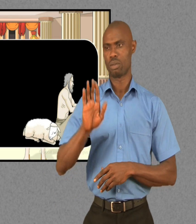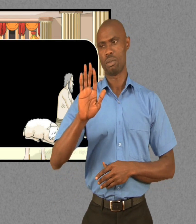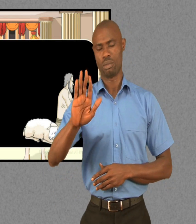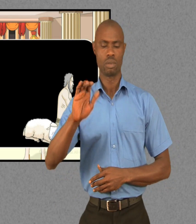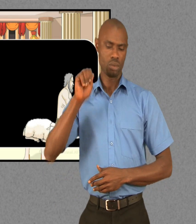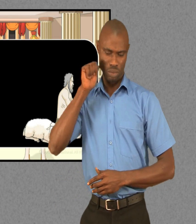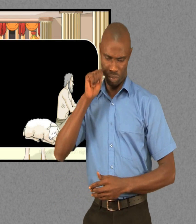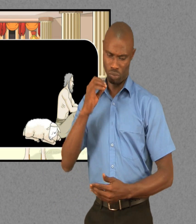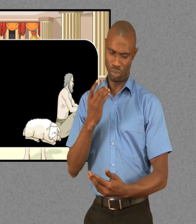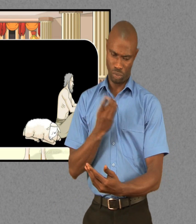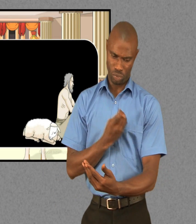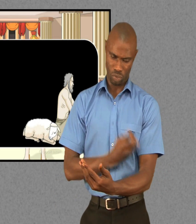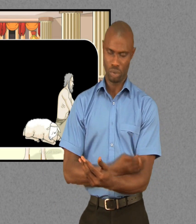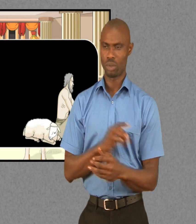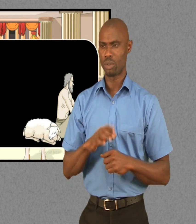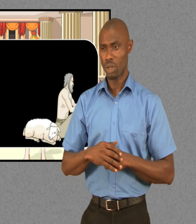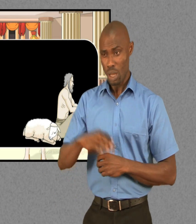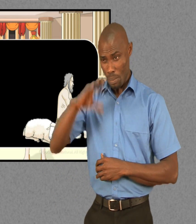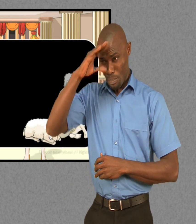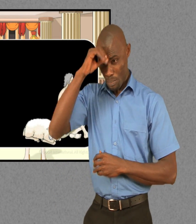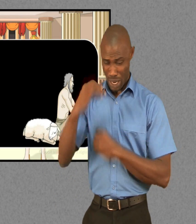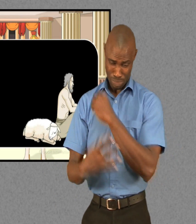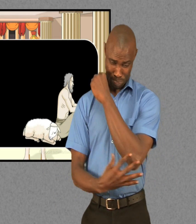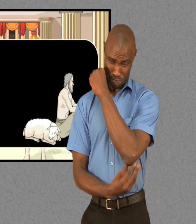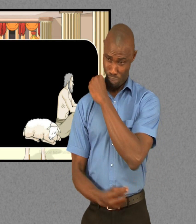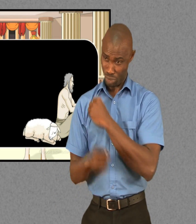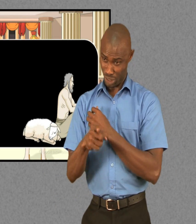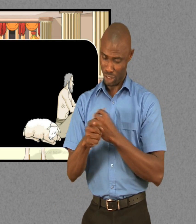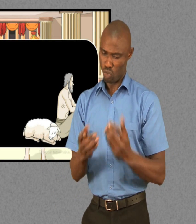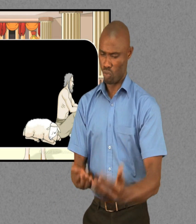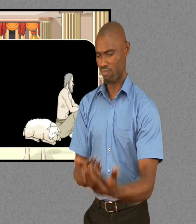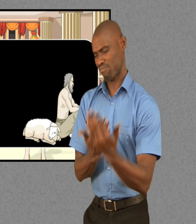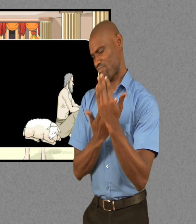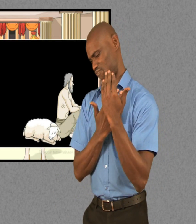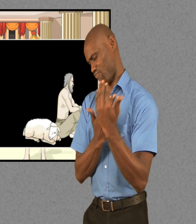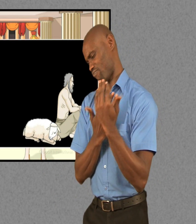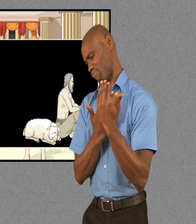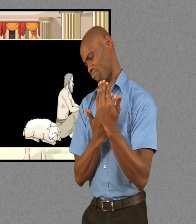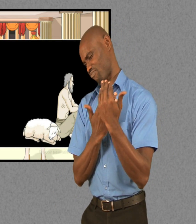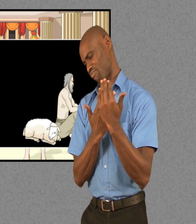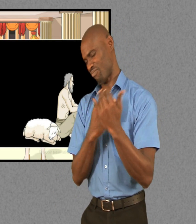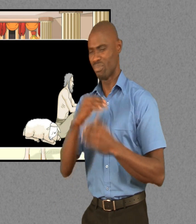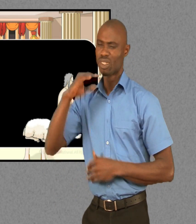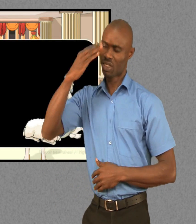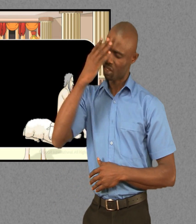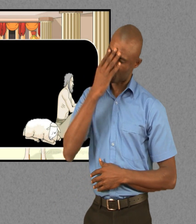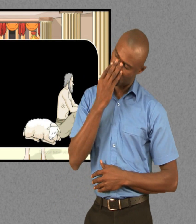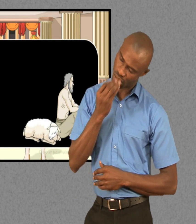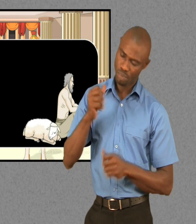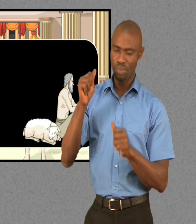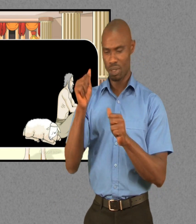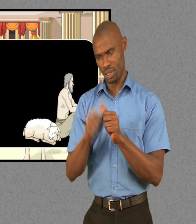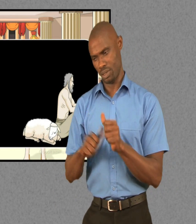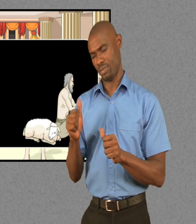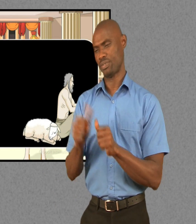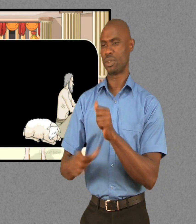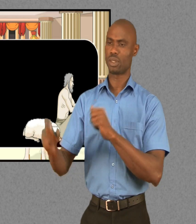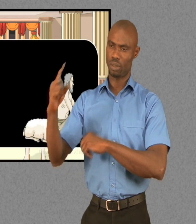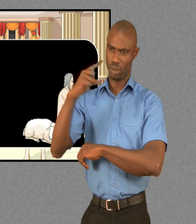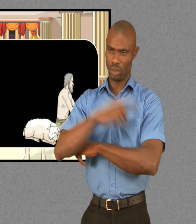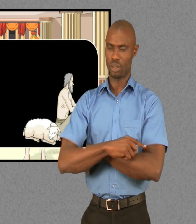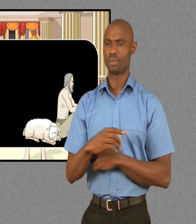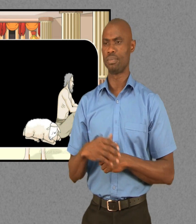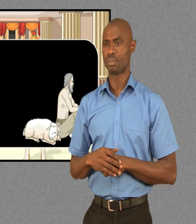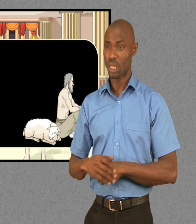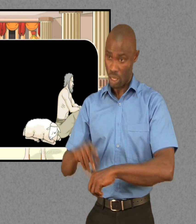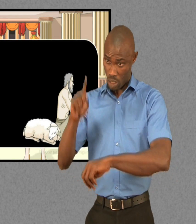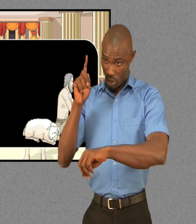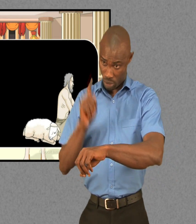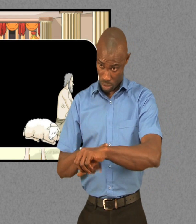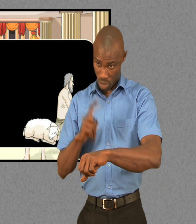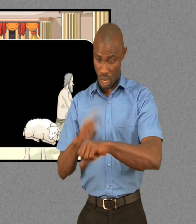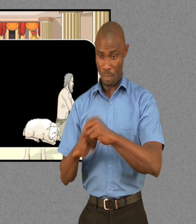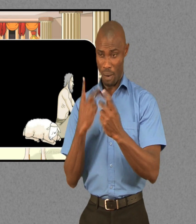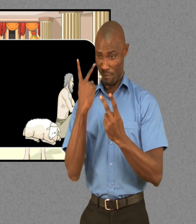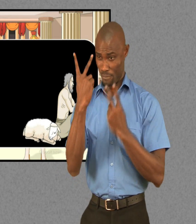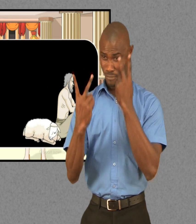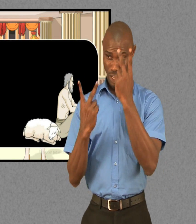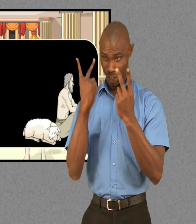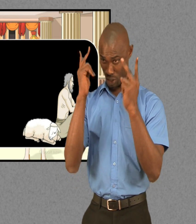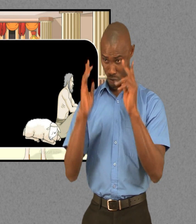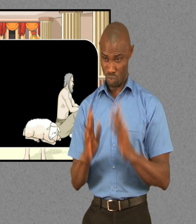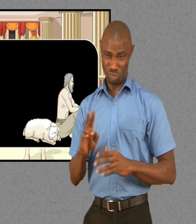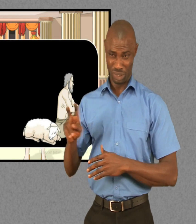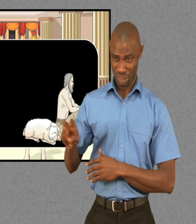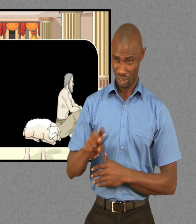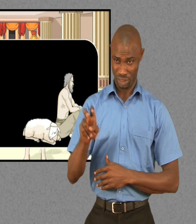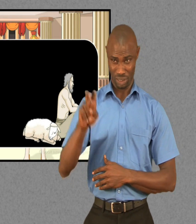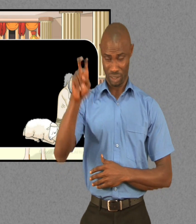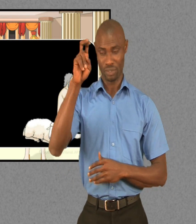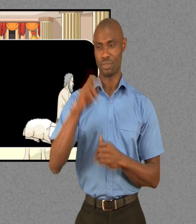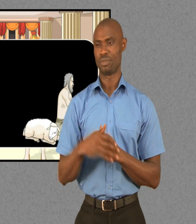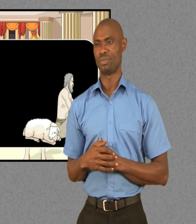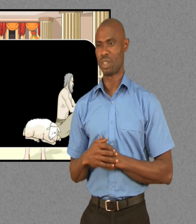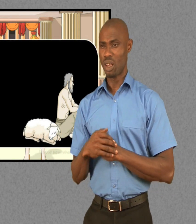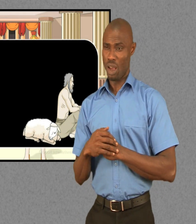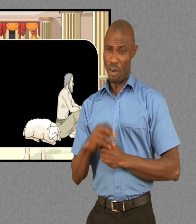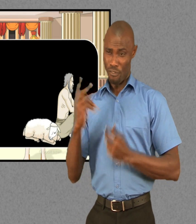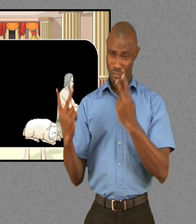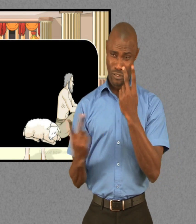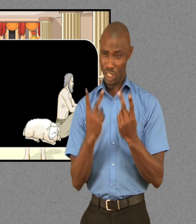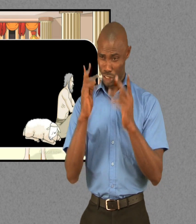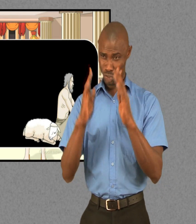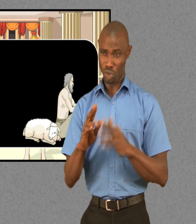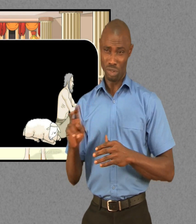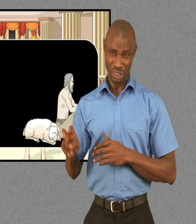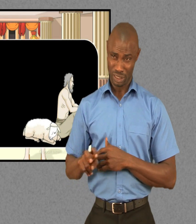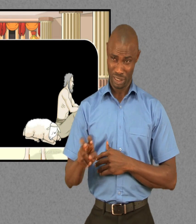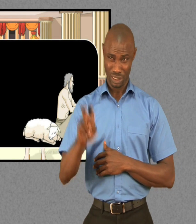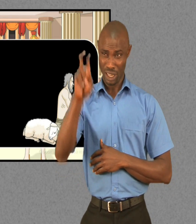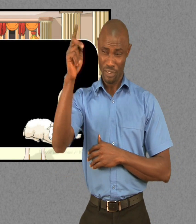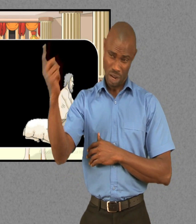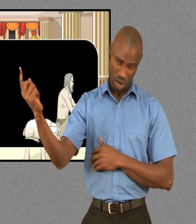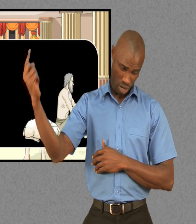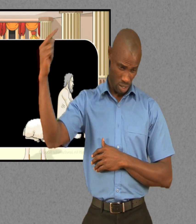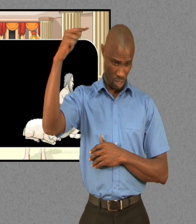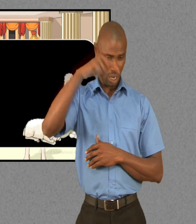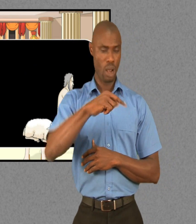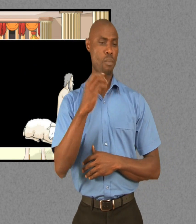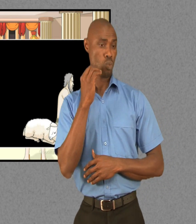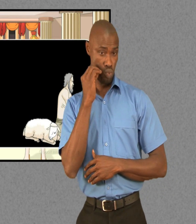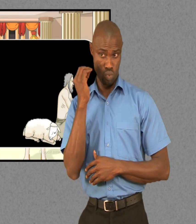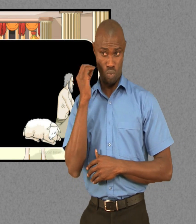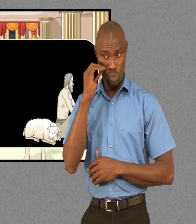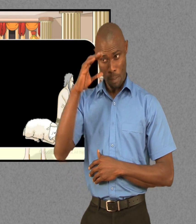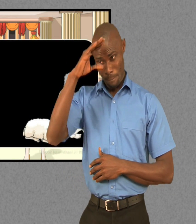it slept in his arms and was like a daughter to him.